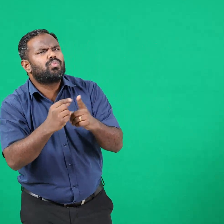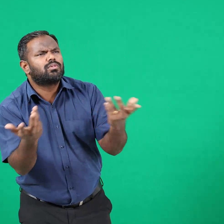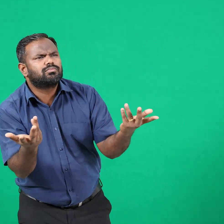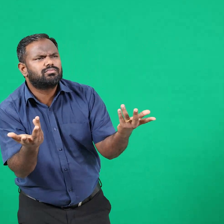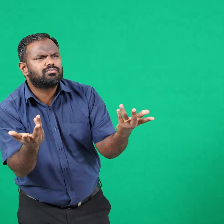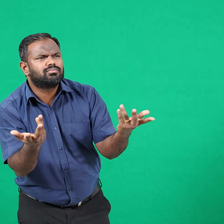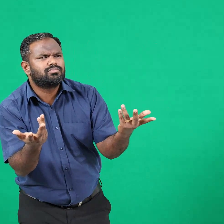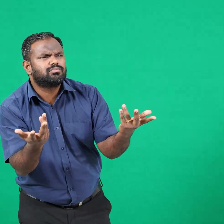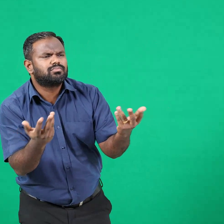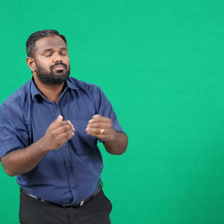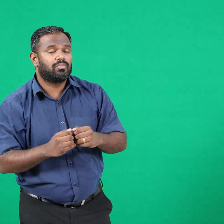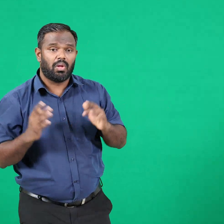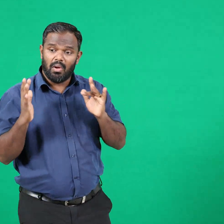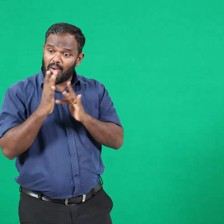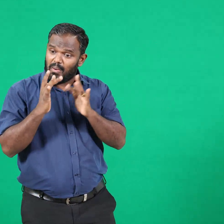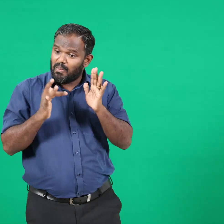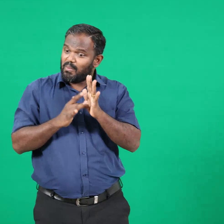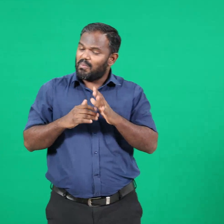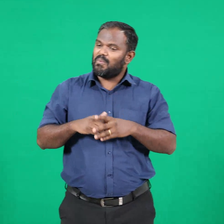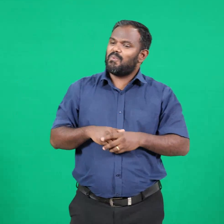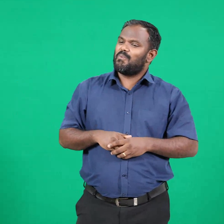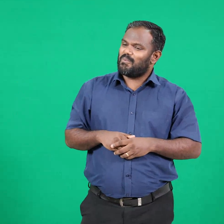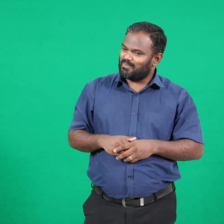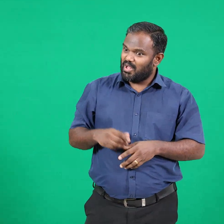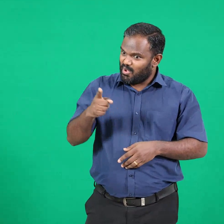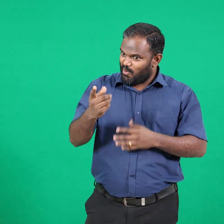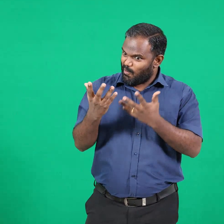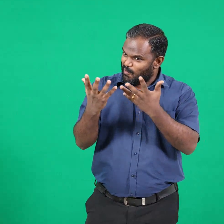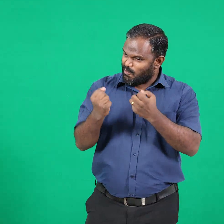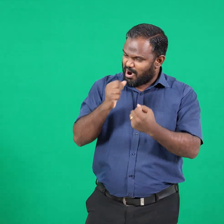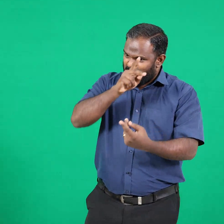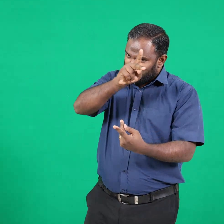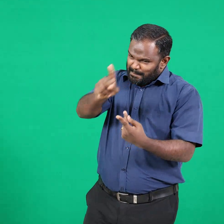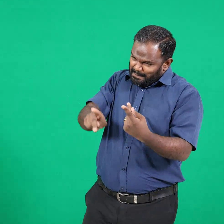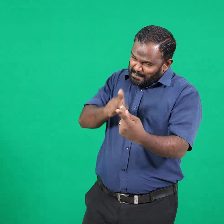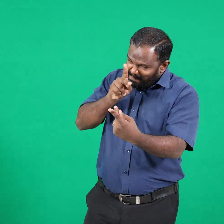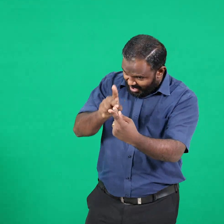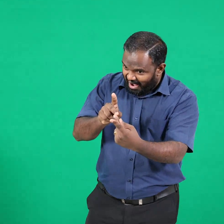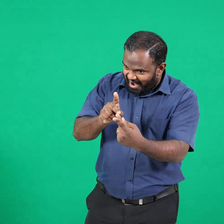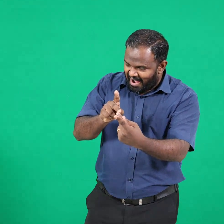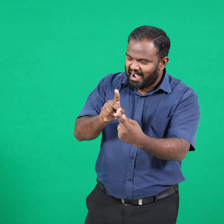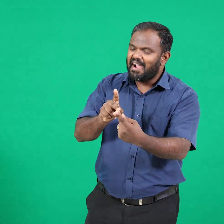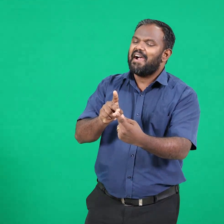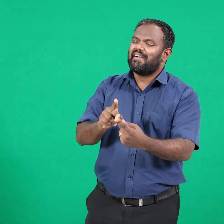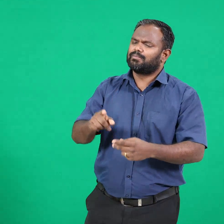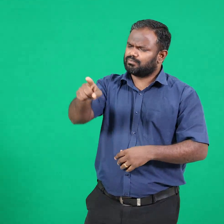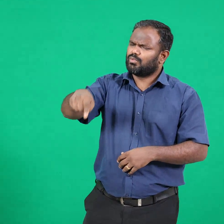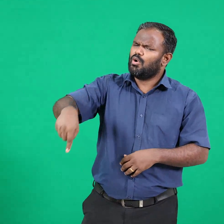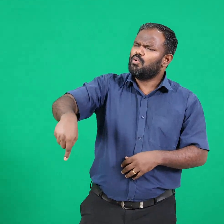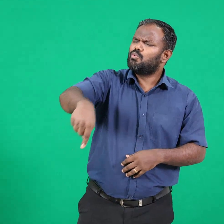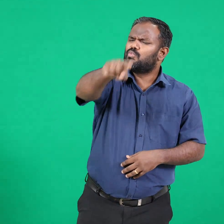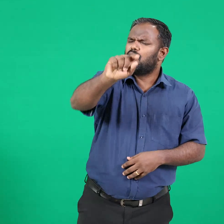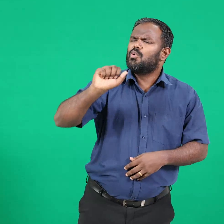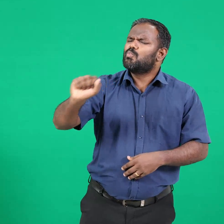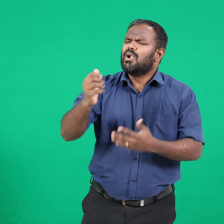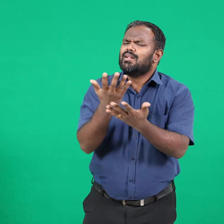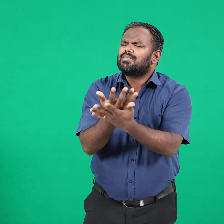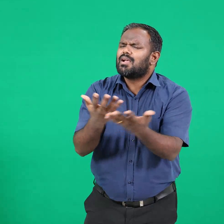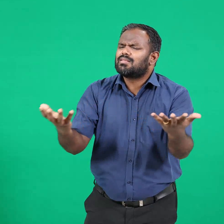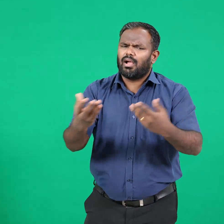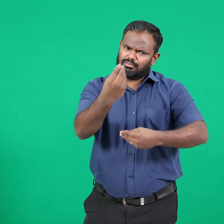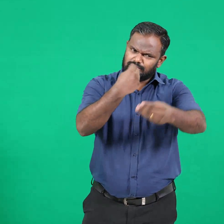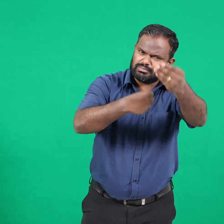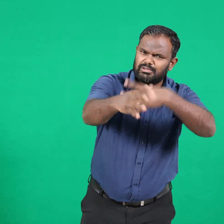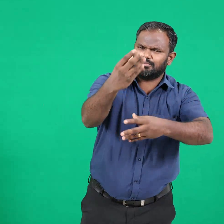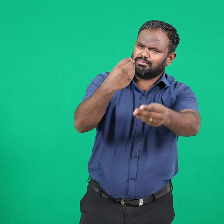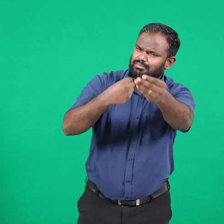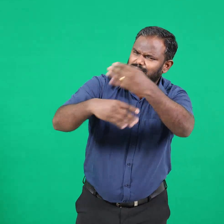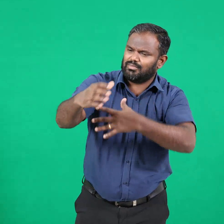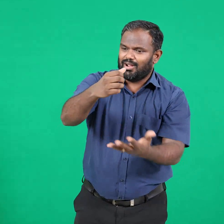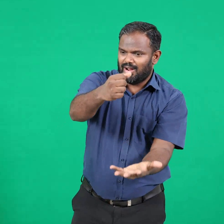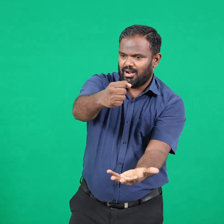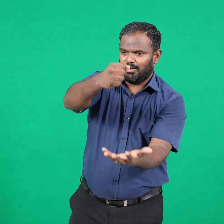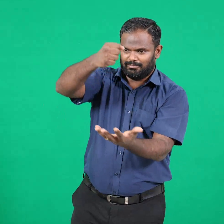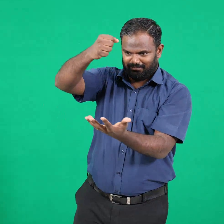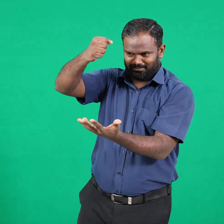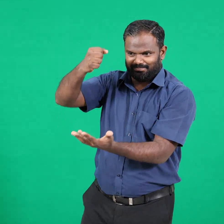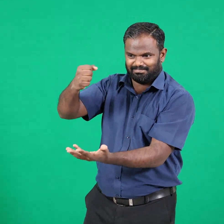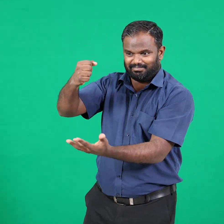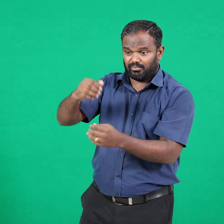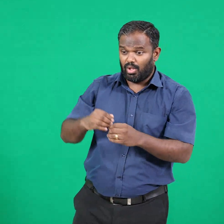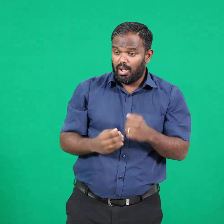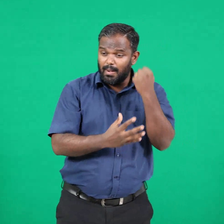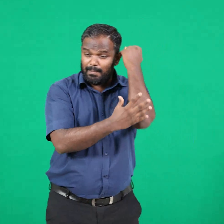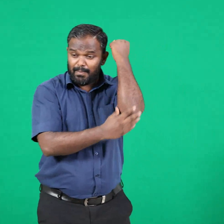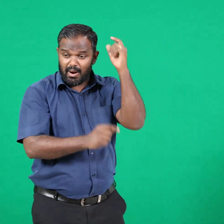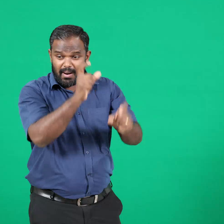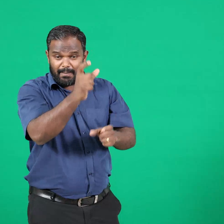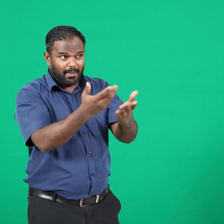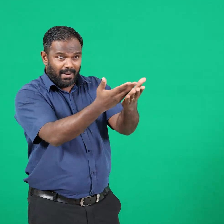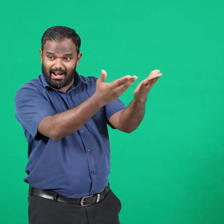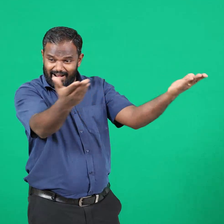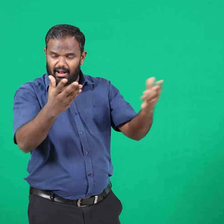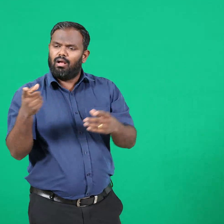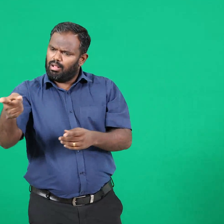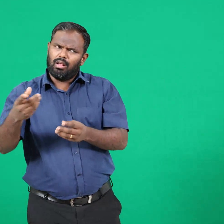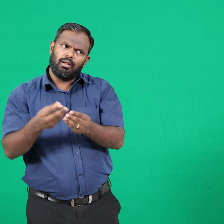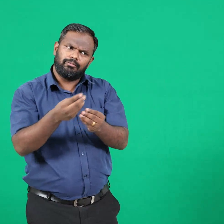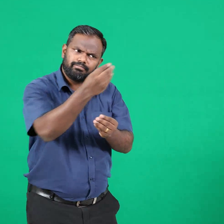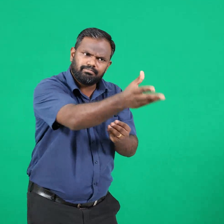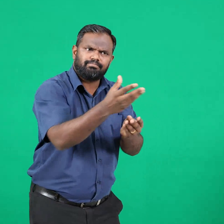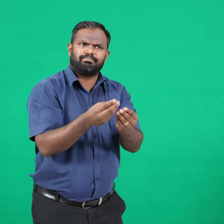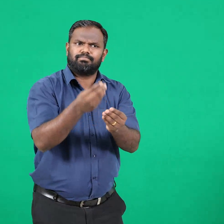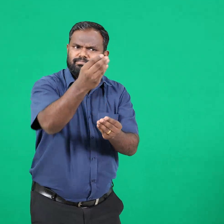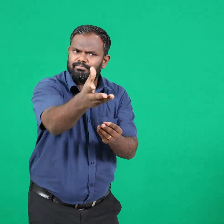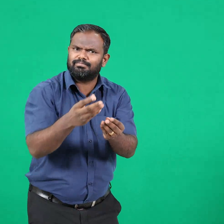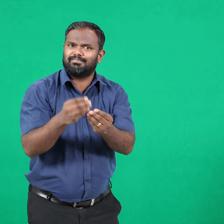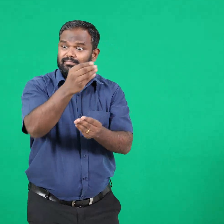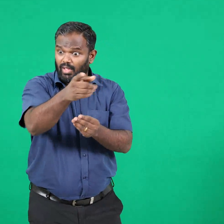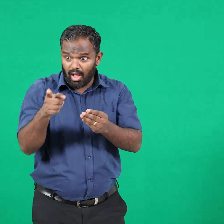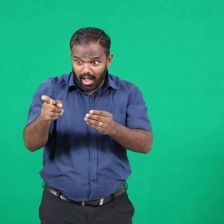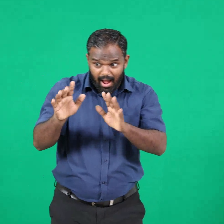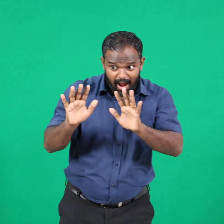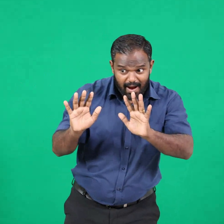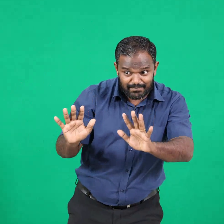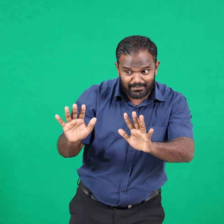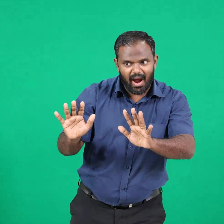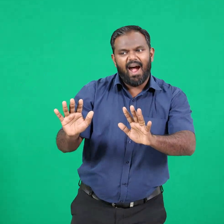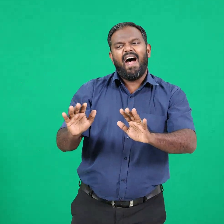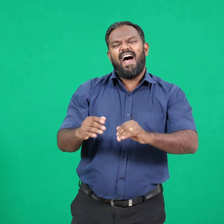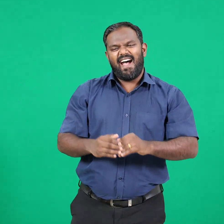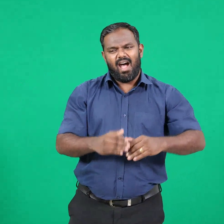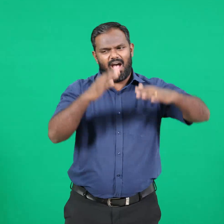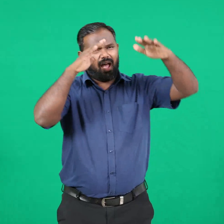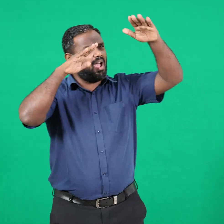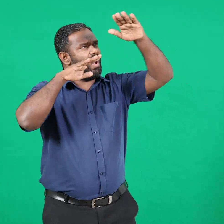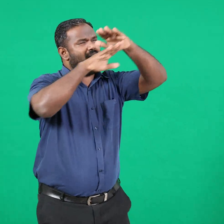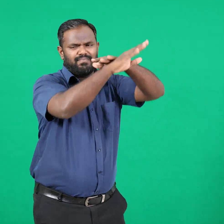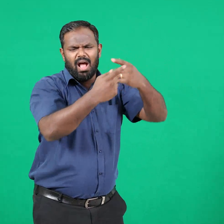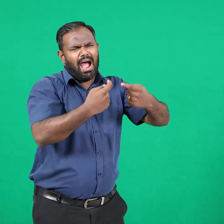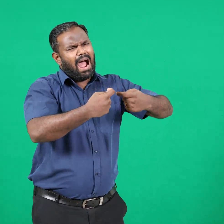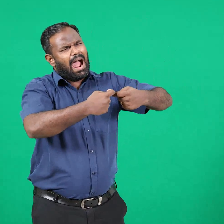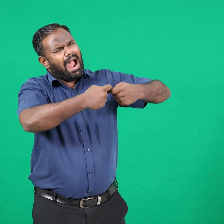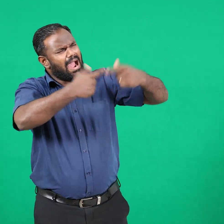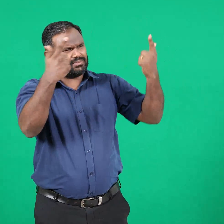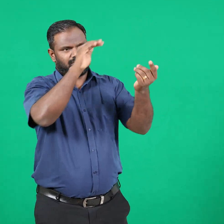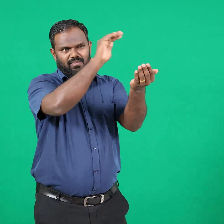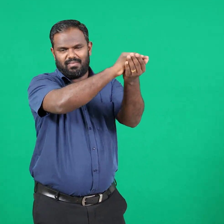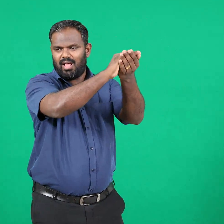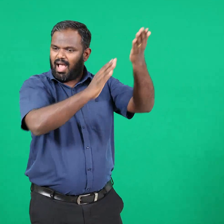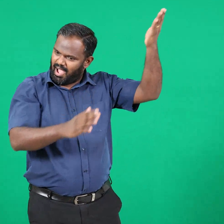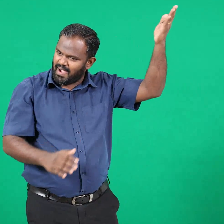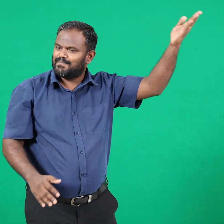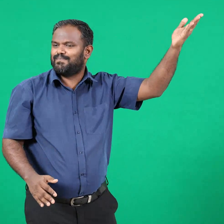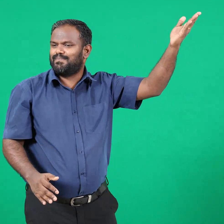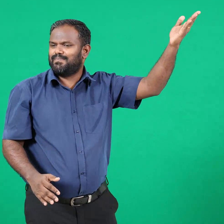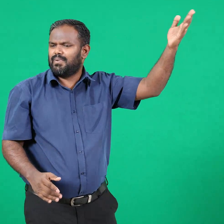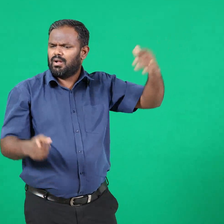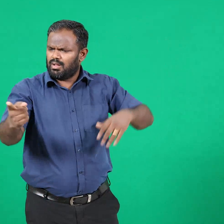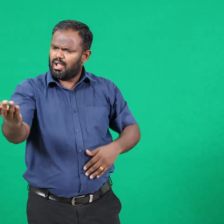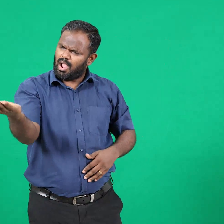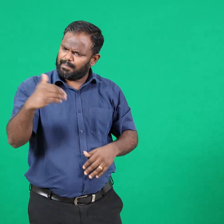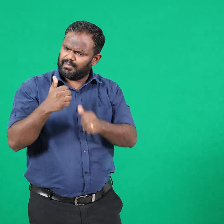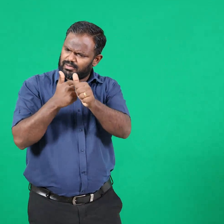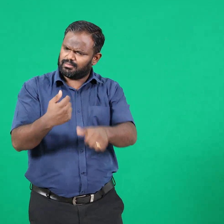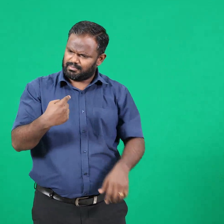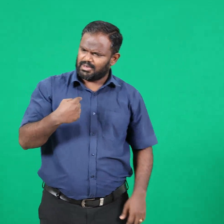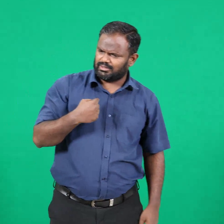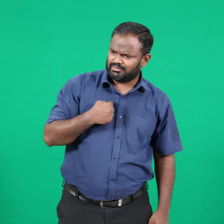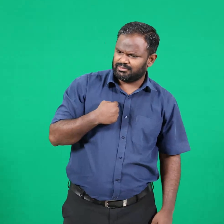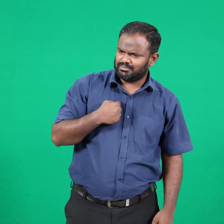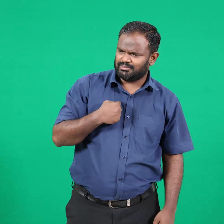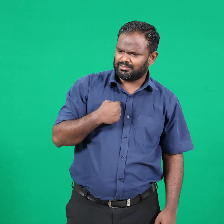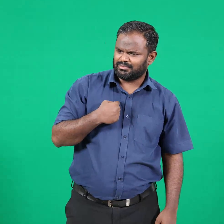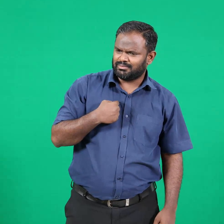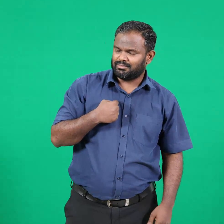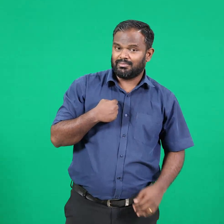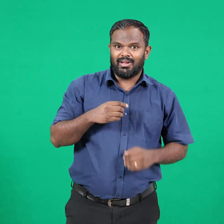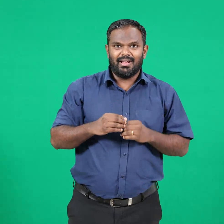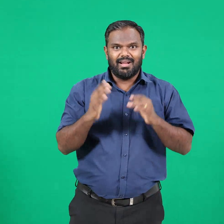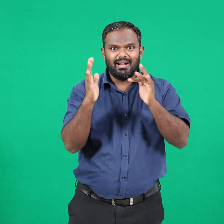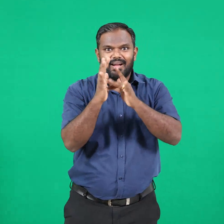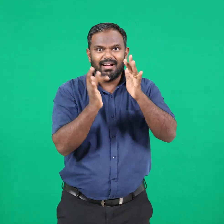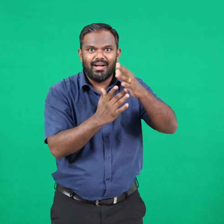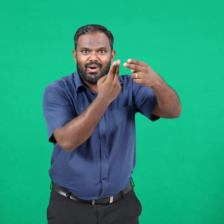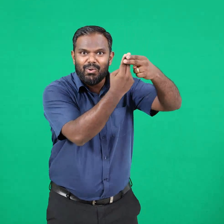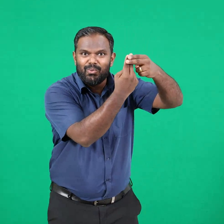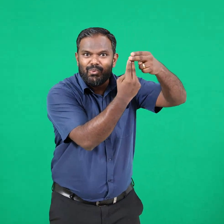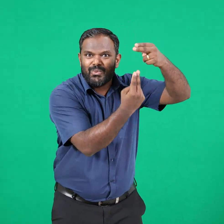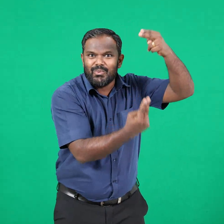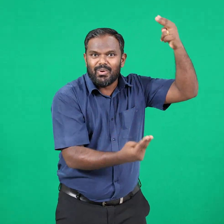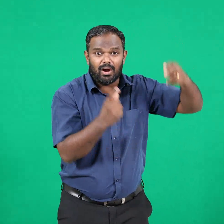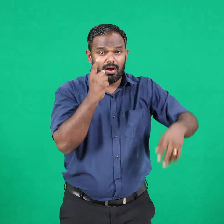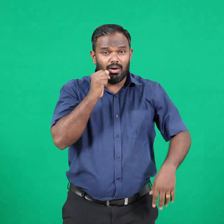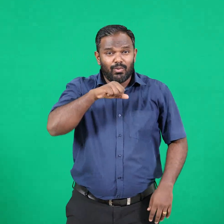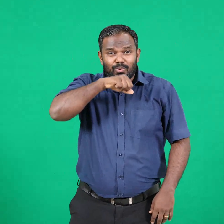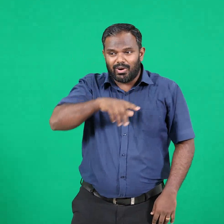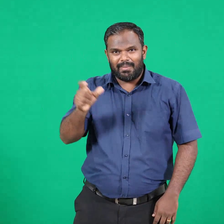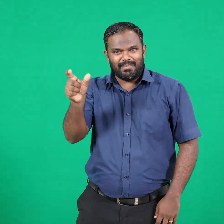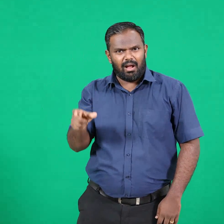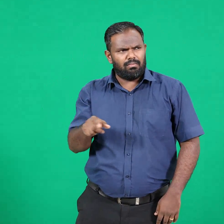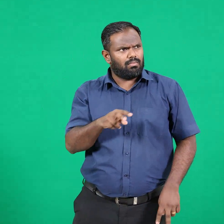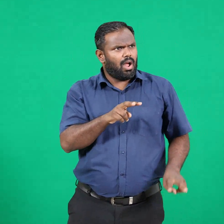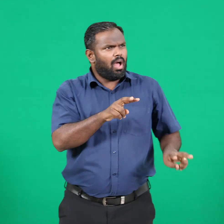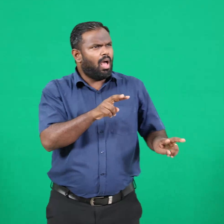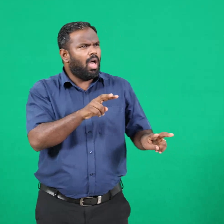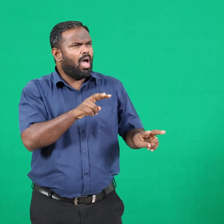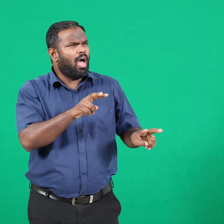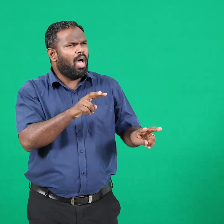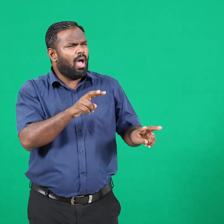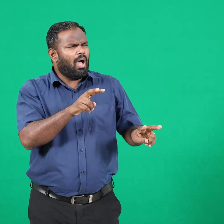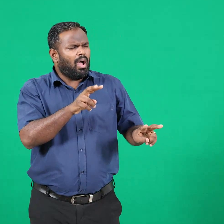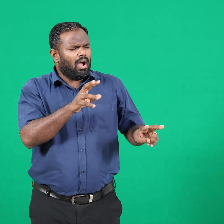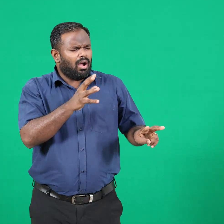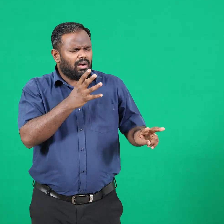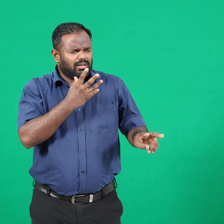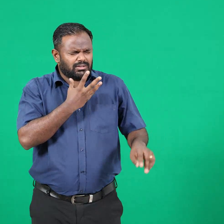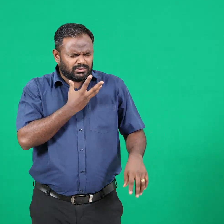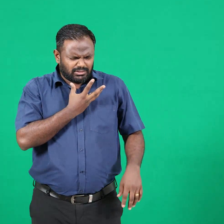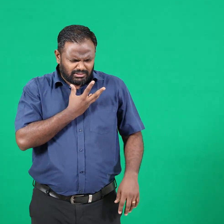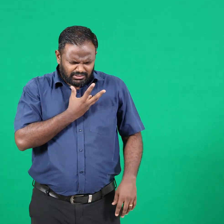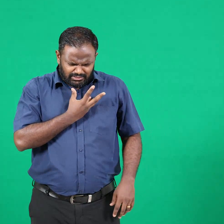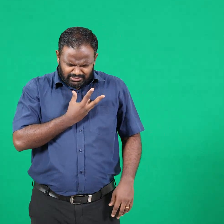Jesus told him, "If you want to be perfect, go, sell your possessions and give to the poor, and you will have treasure in heaven. Then come, follow Me."